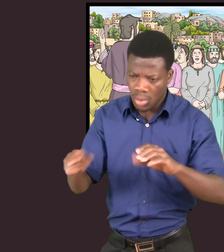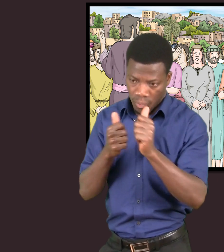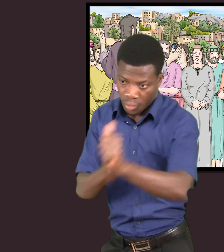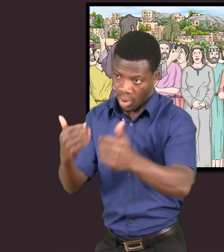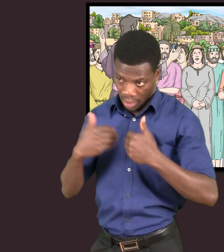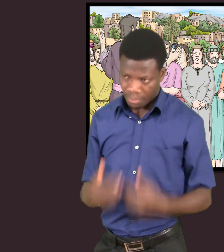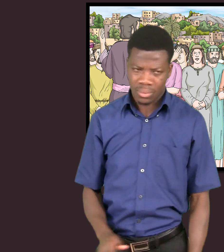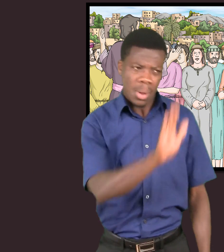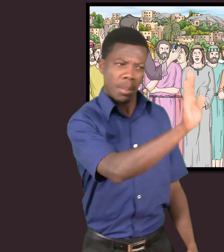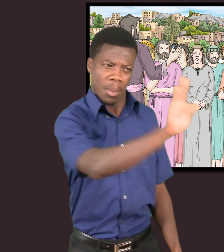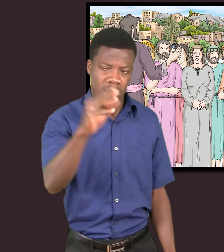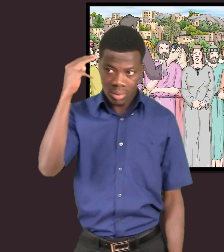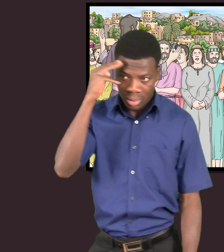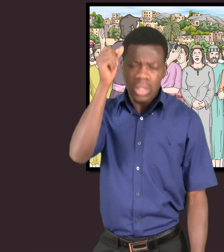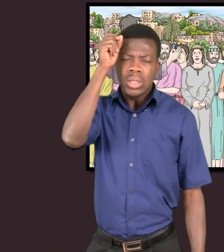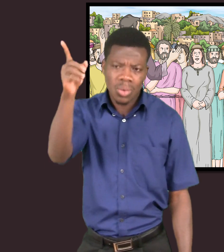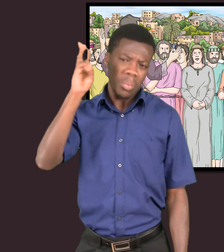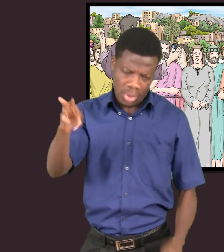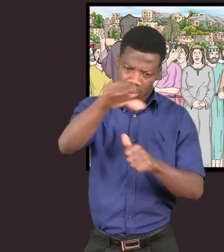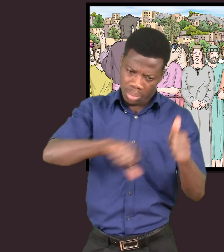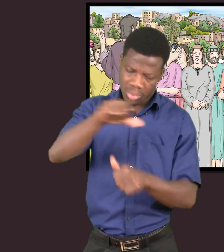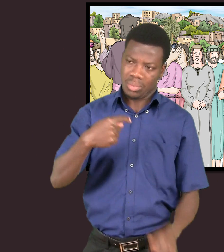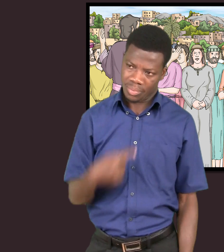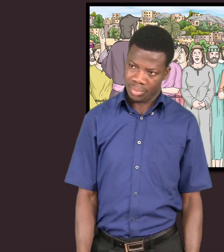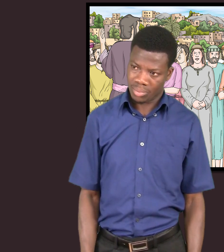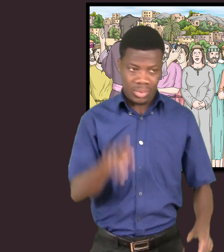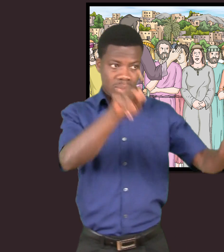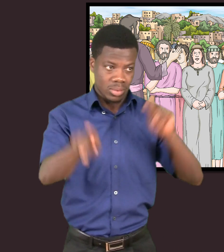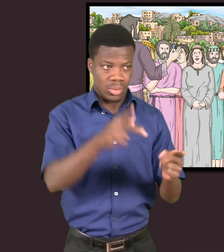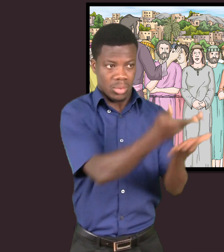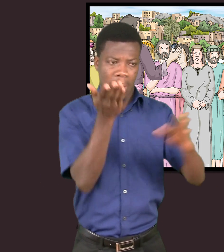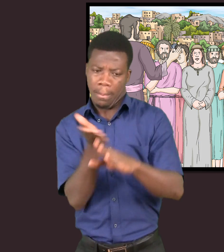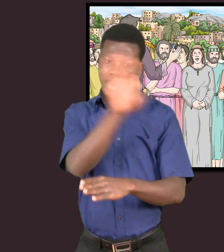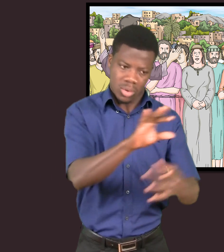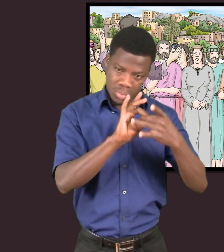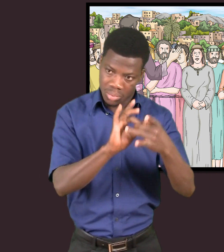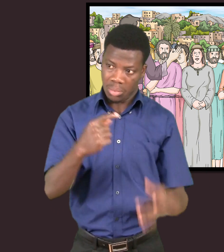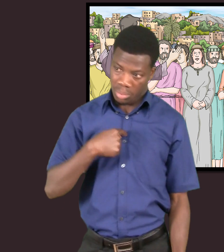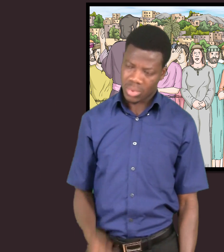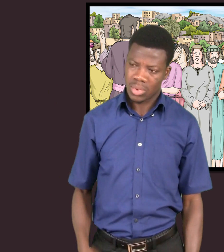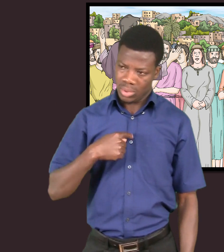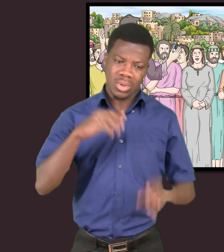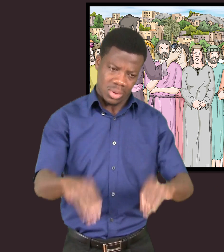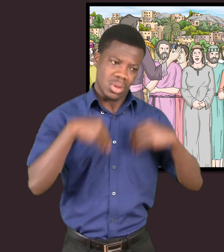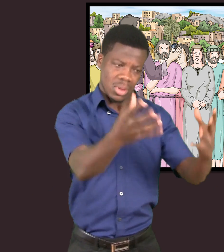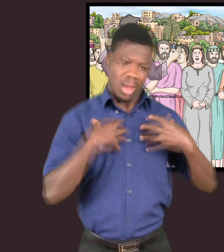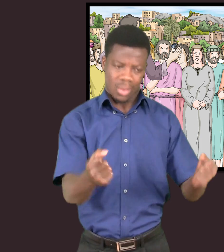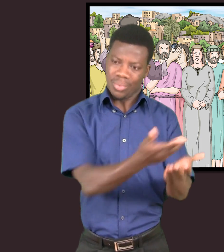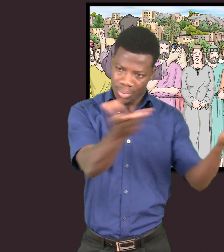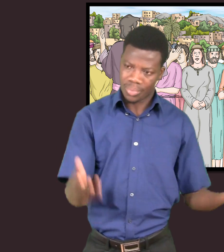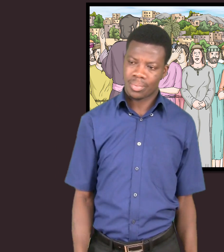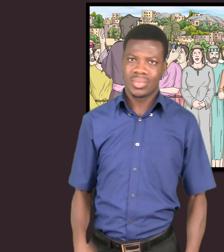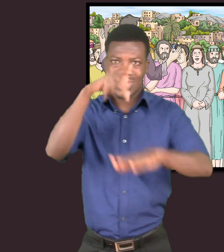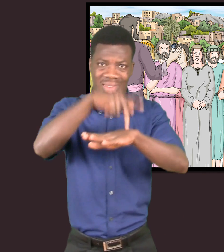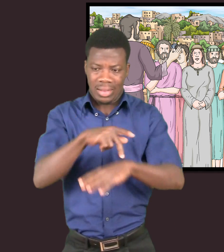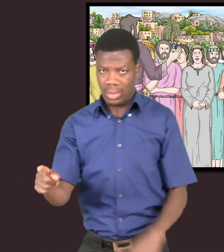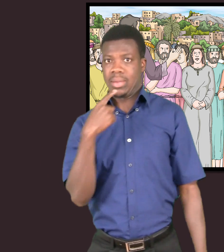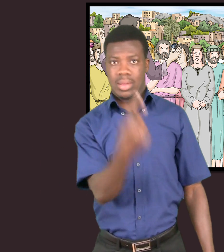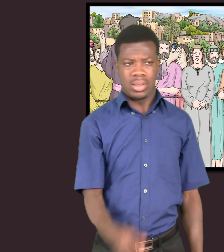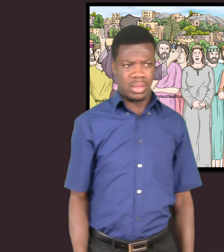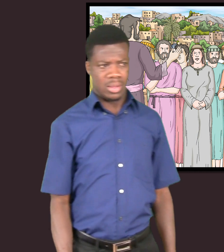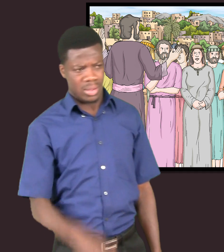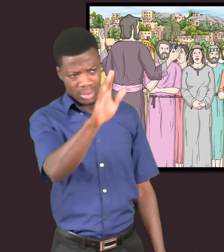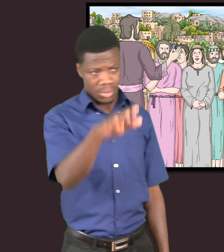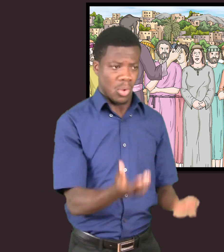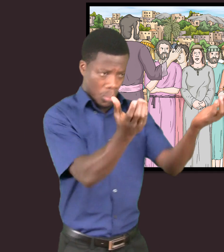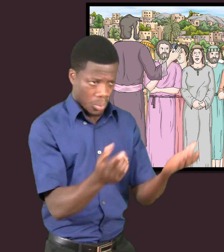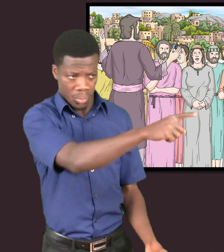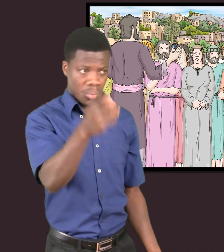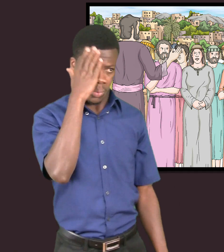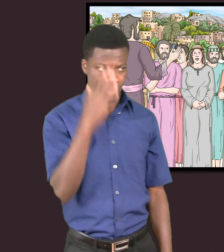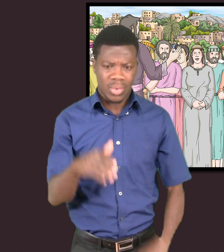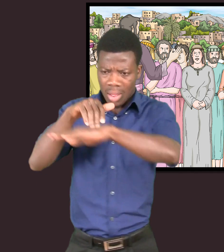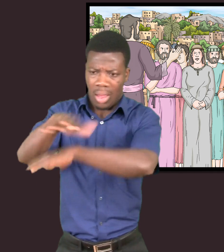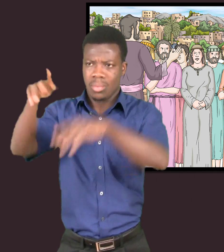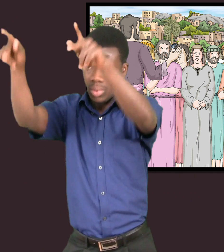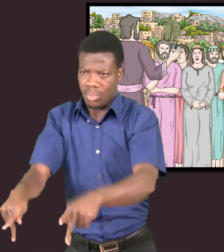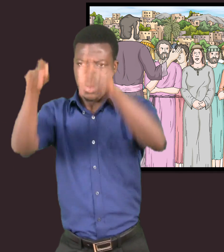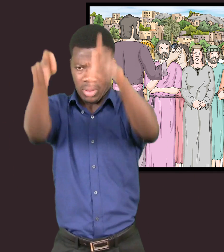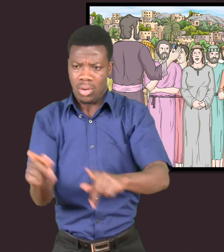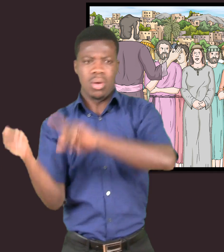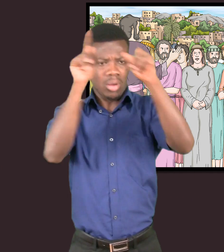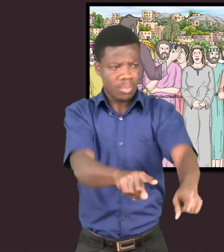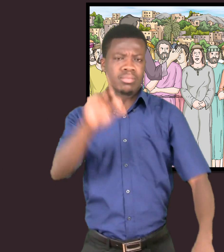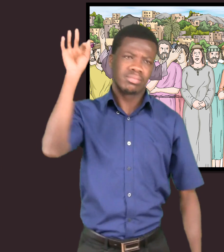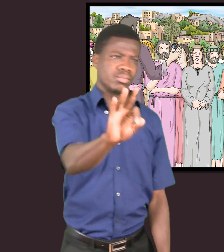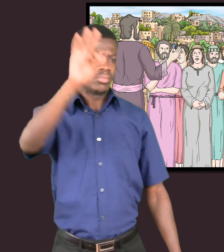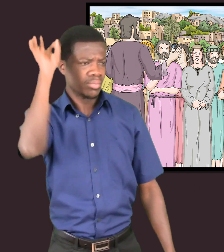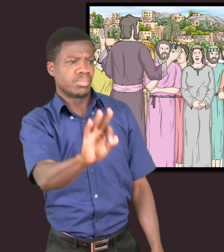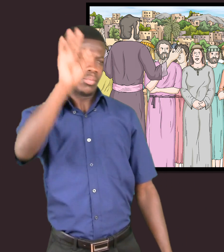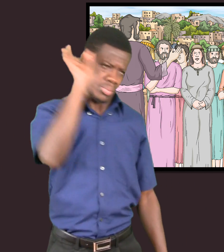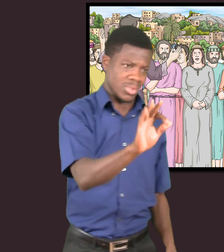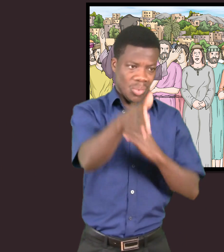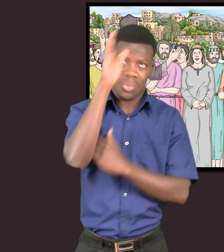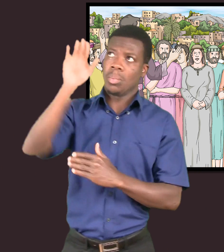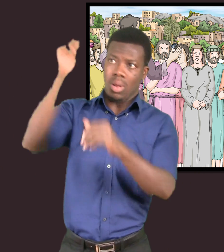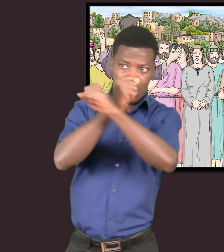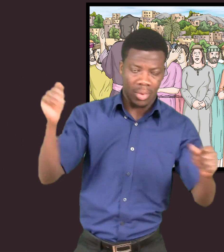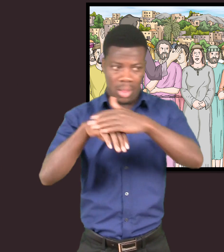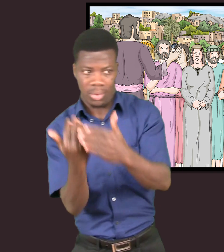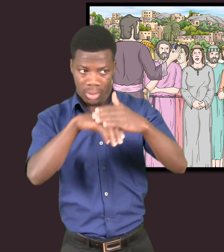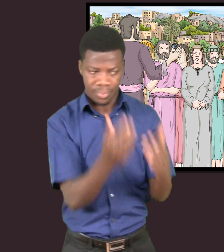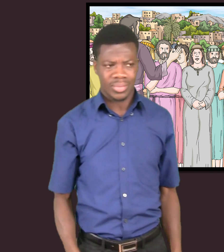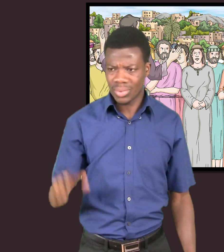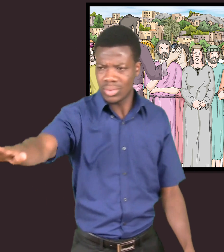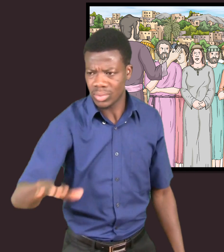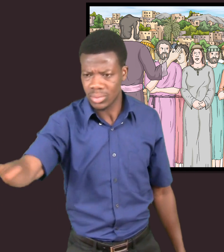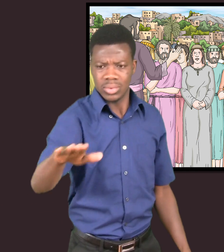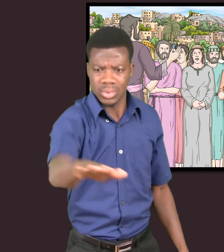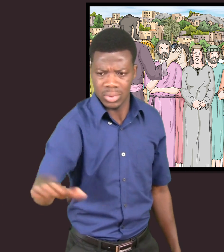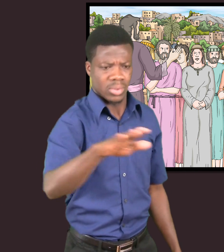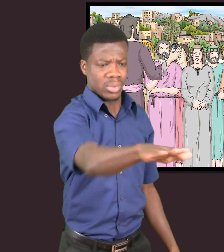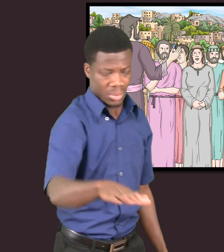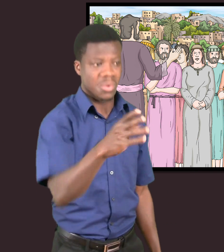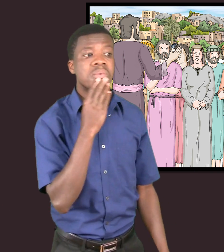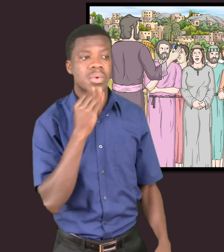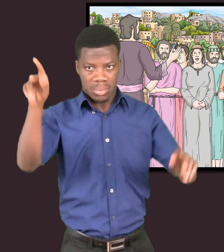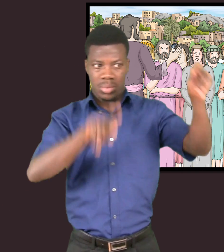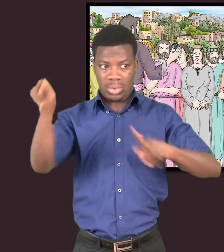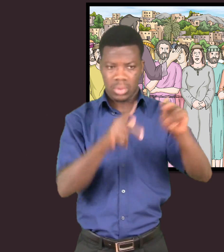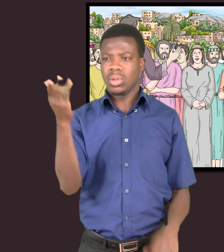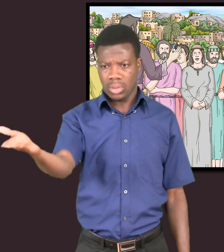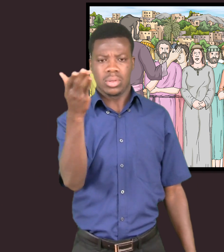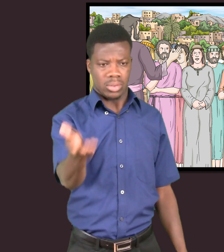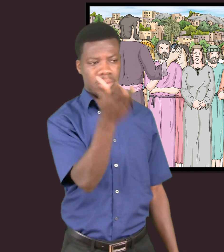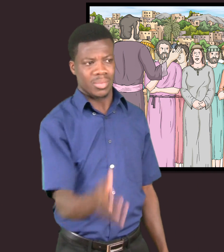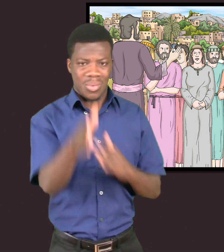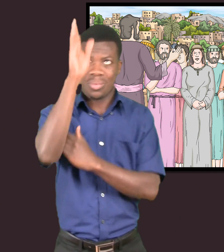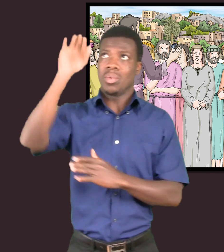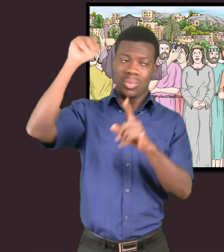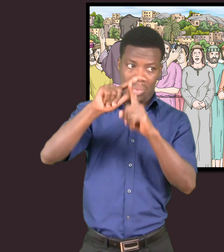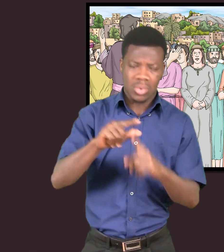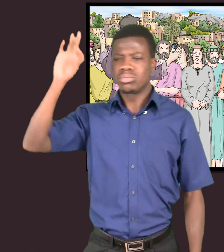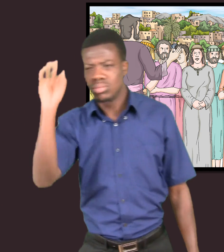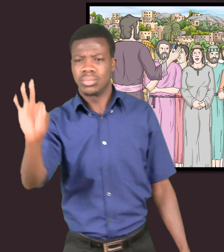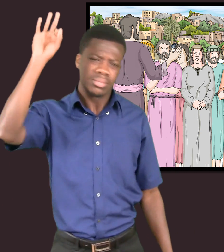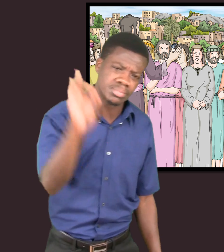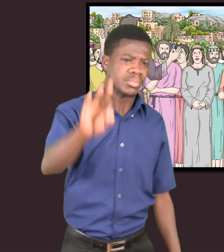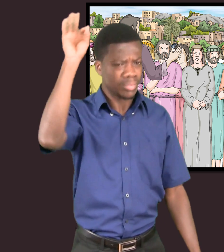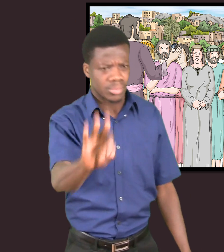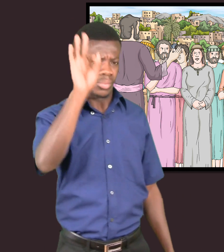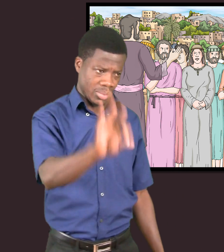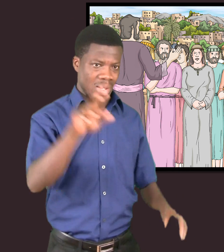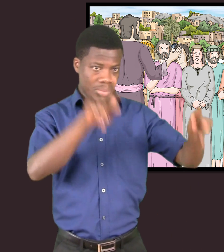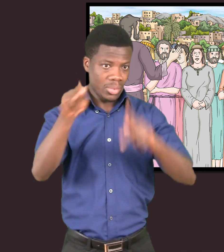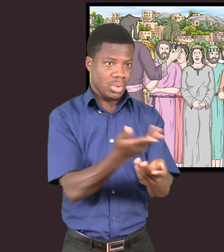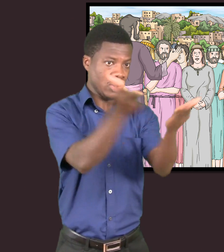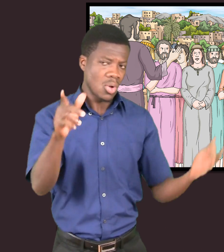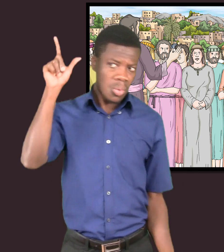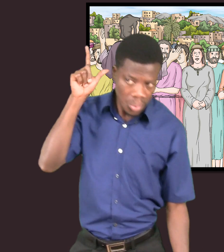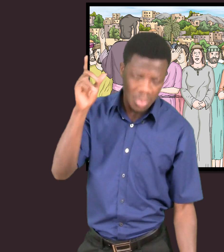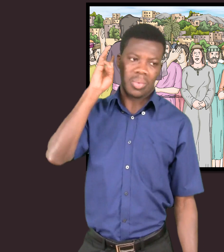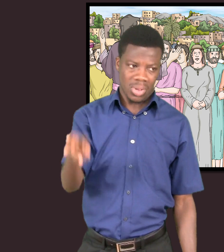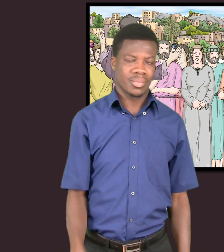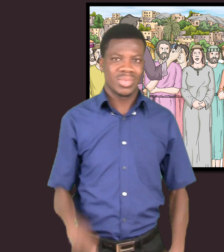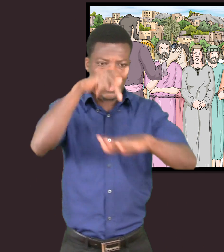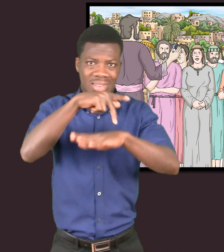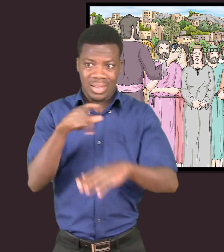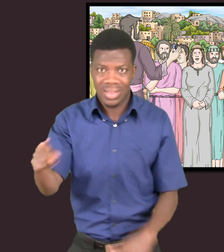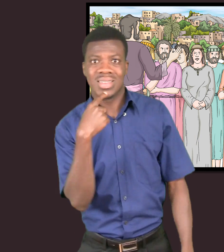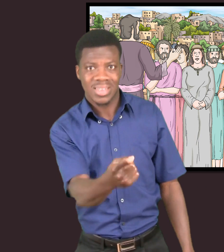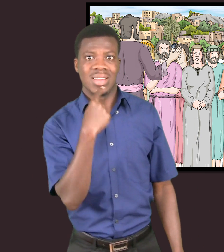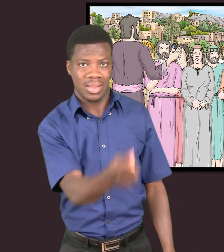Otherwise they might see with their eyes, hear with their ears, understand with their hearts, and turn, and I would heal them.’